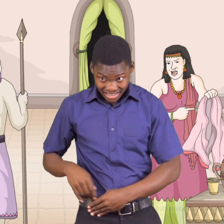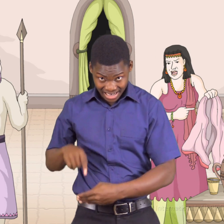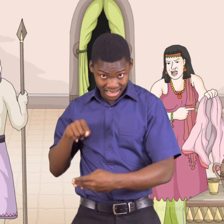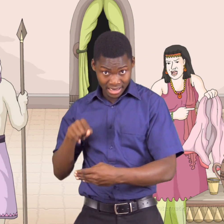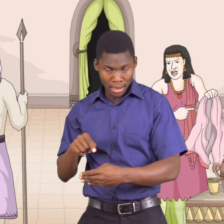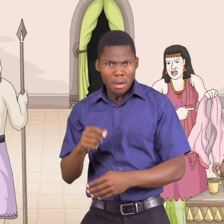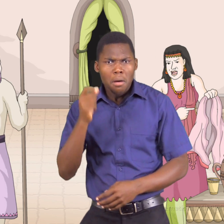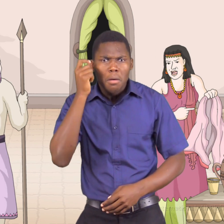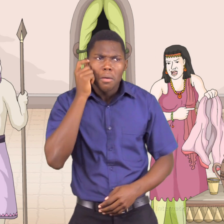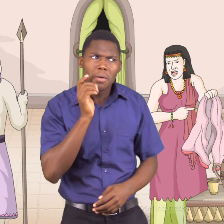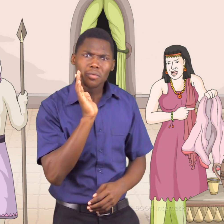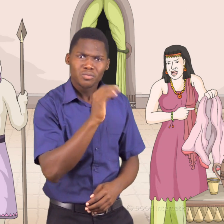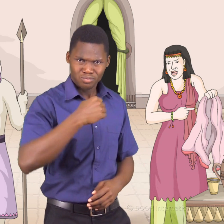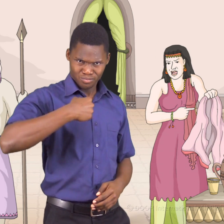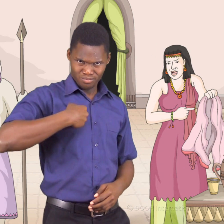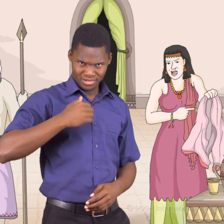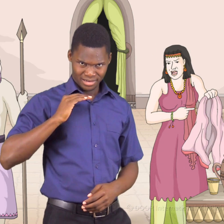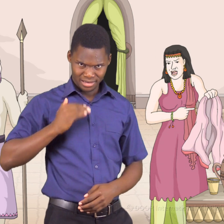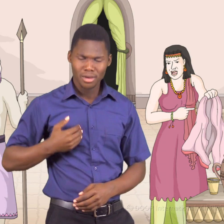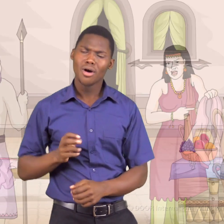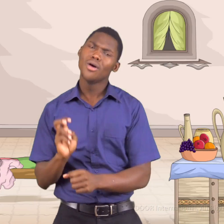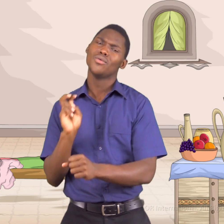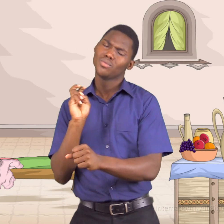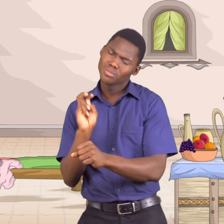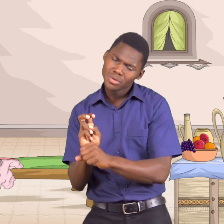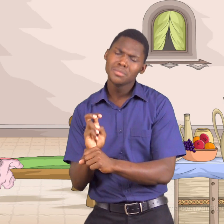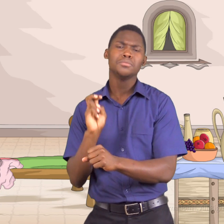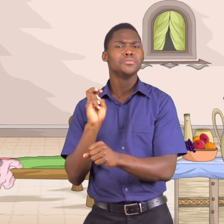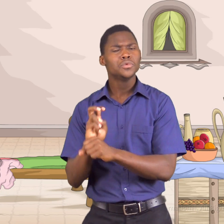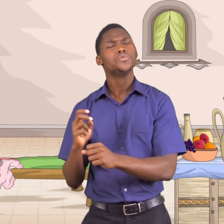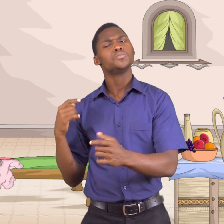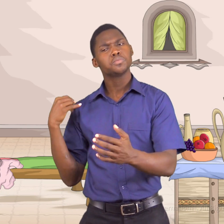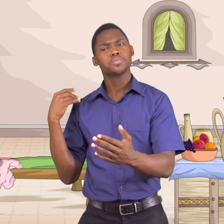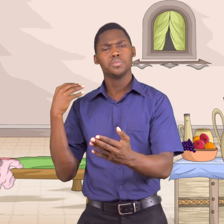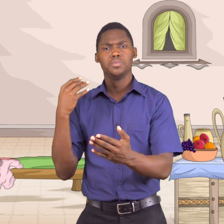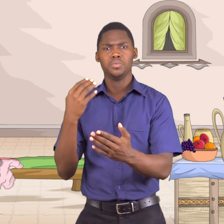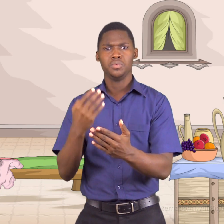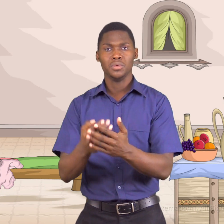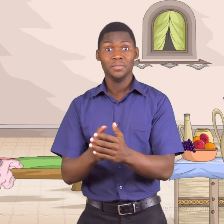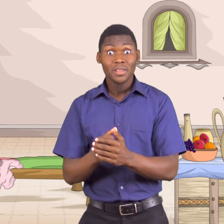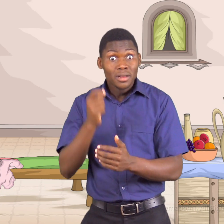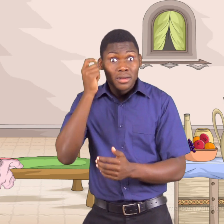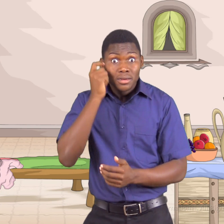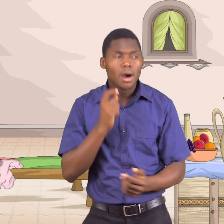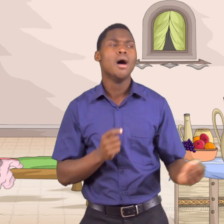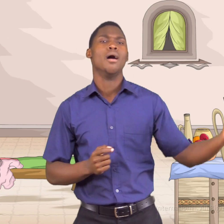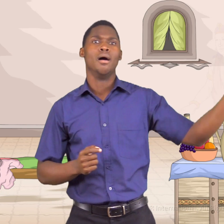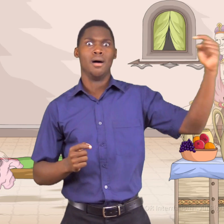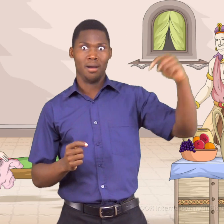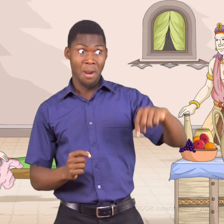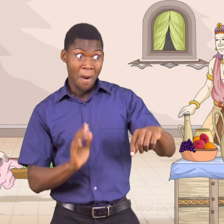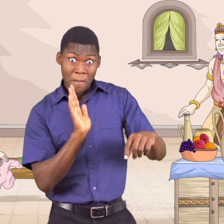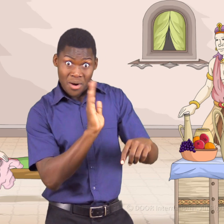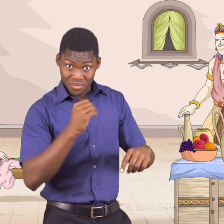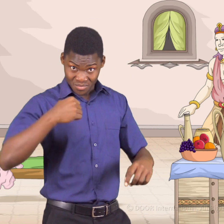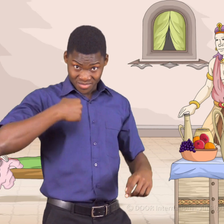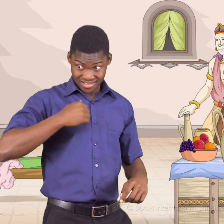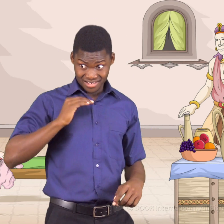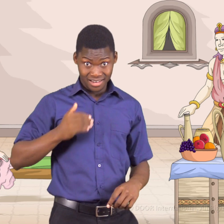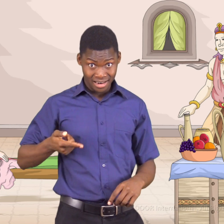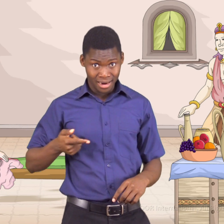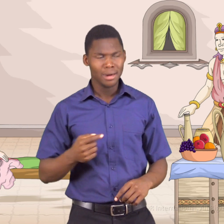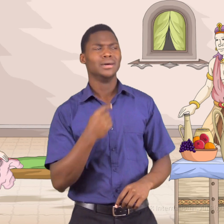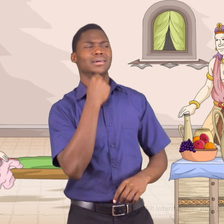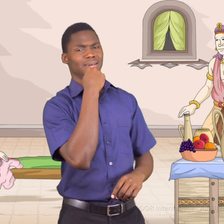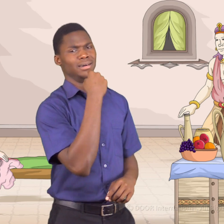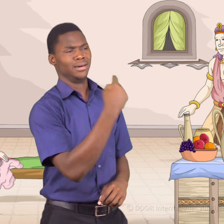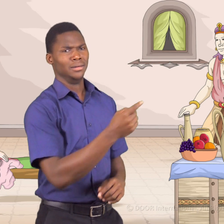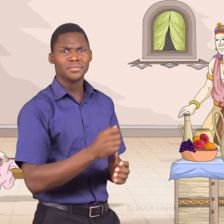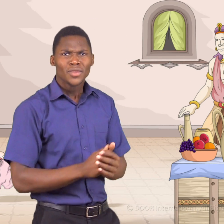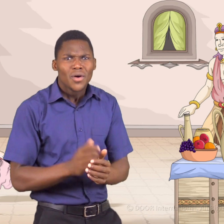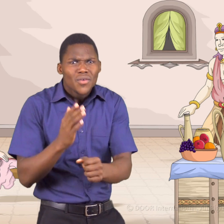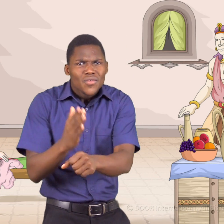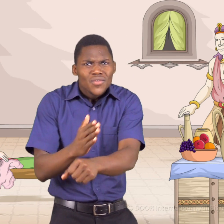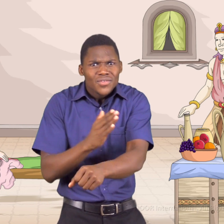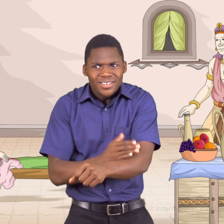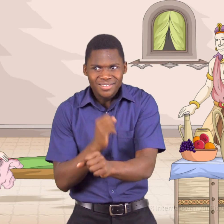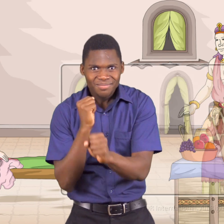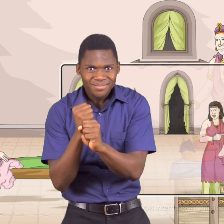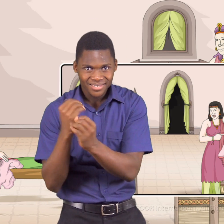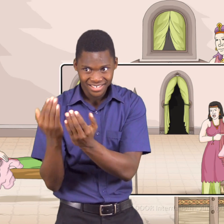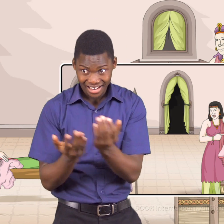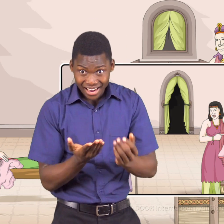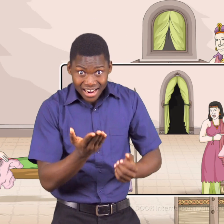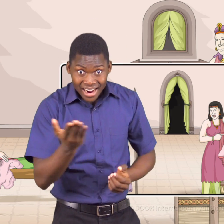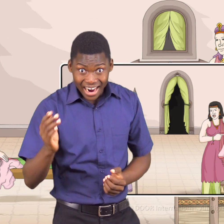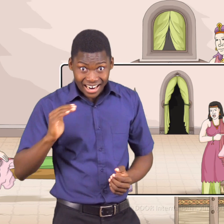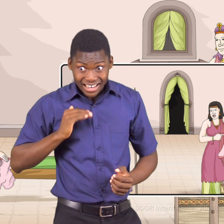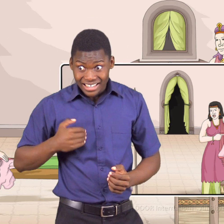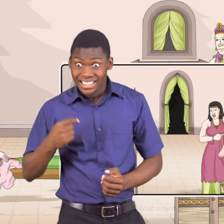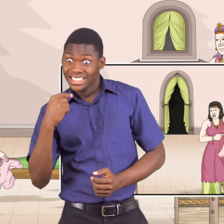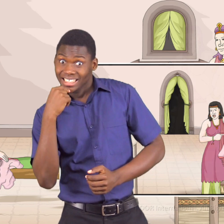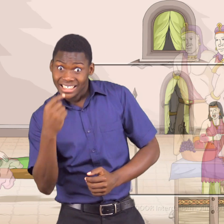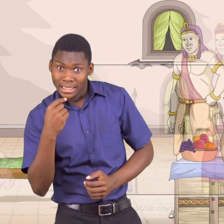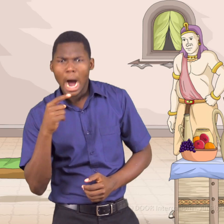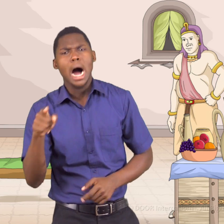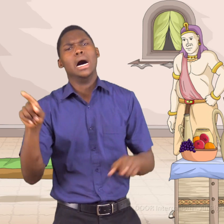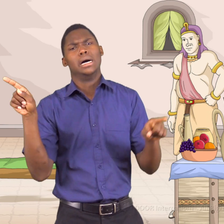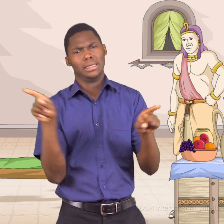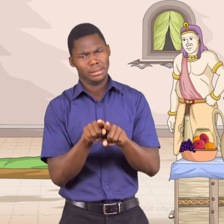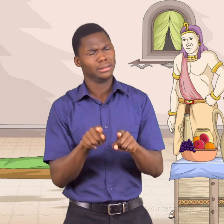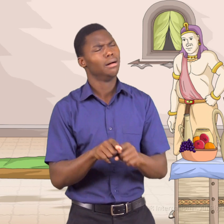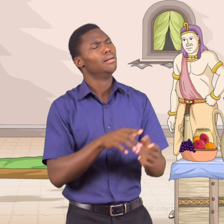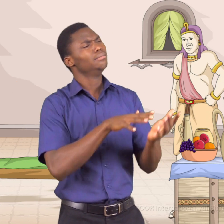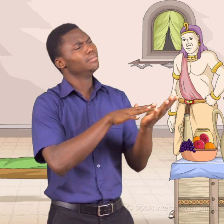So Potiphar’s wife kept Joseph’s cloak beside her until his master came home.